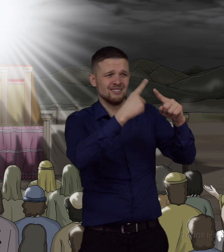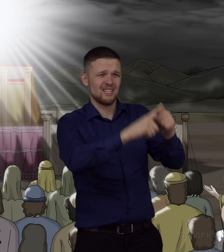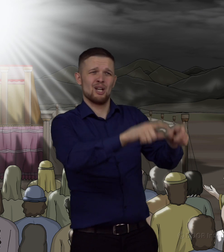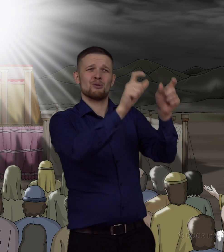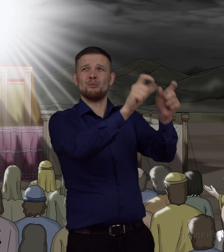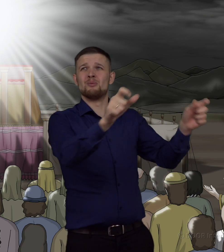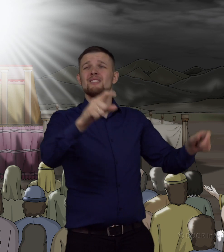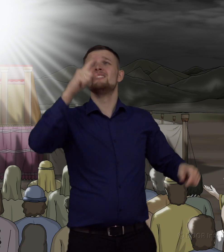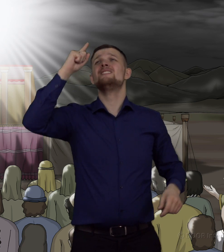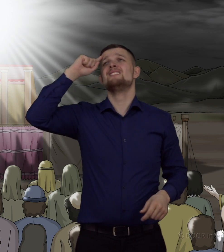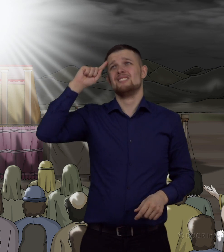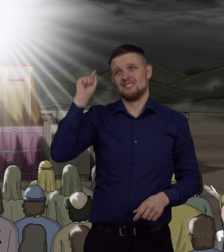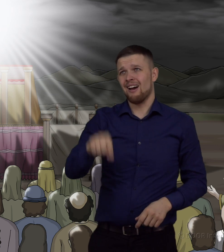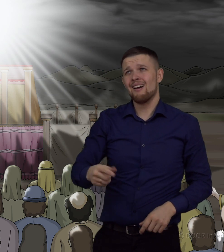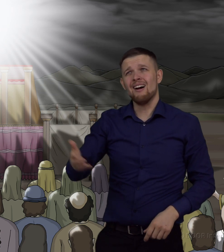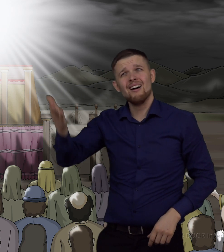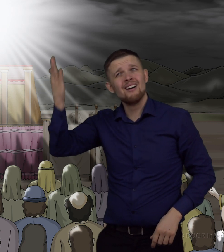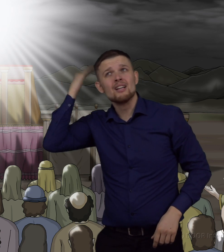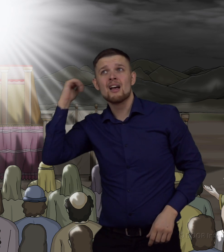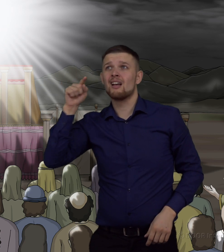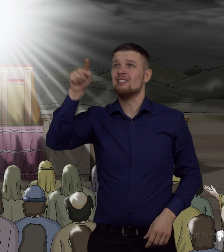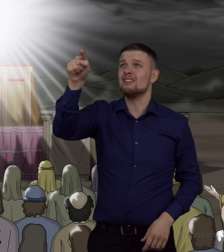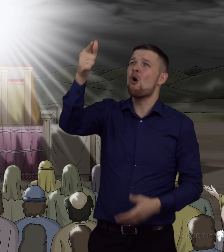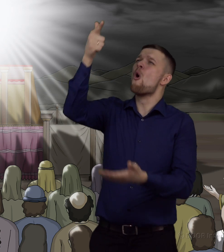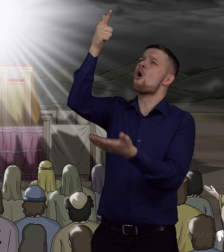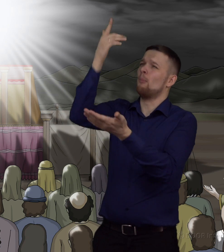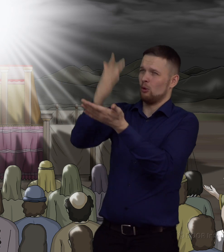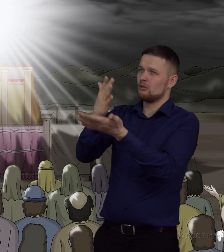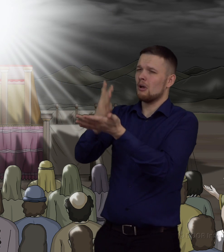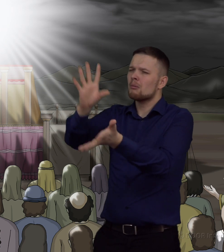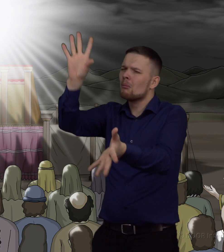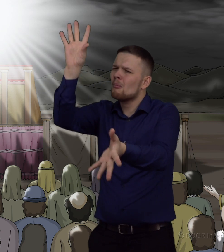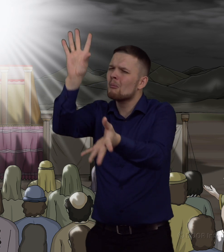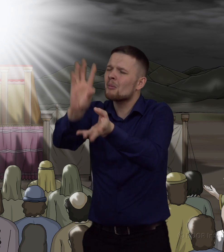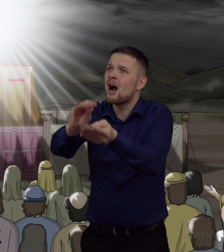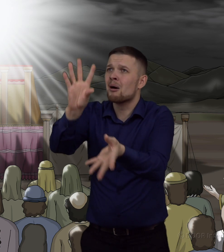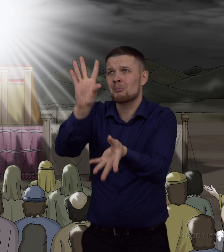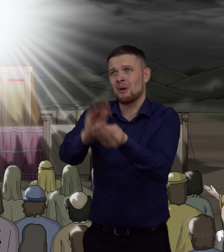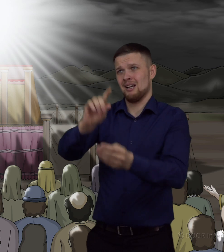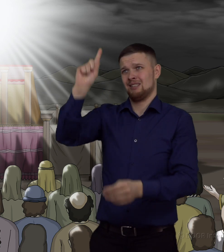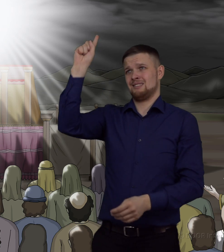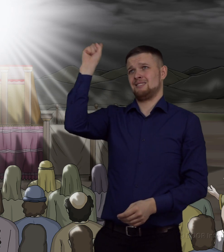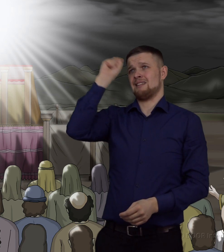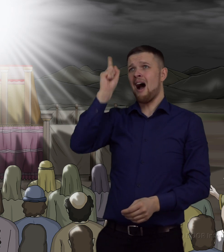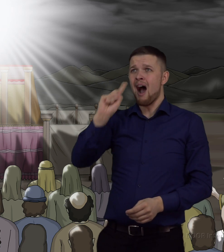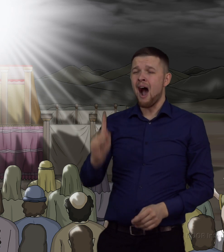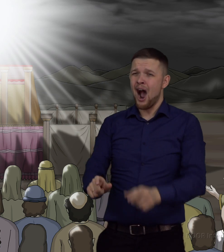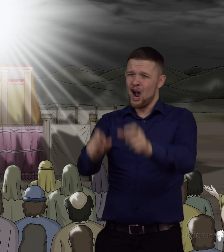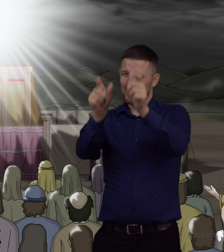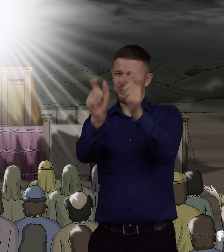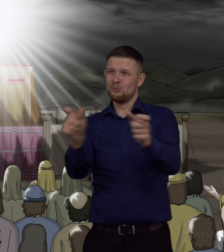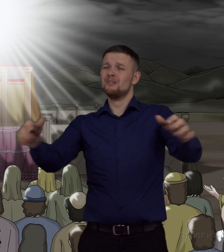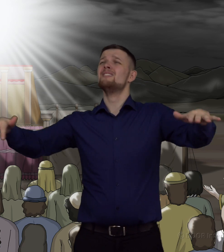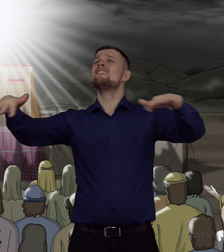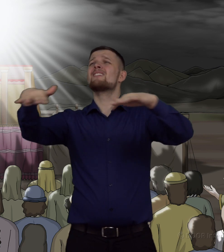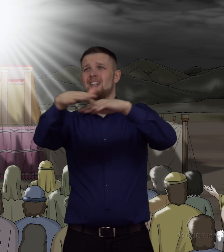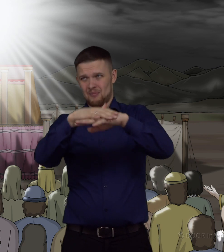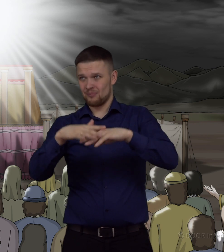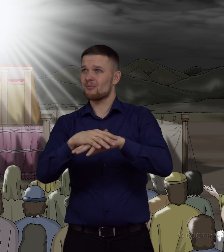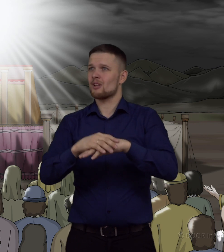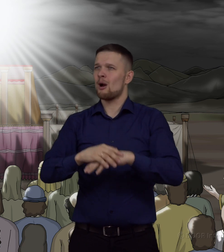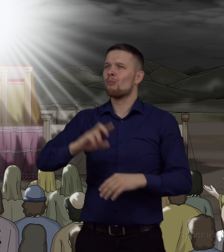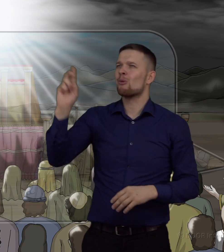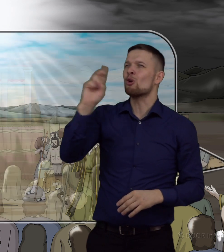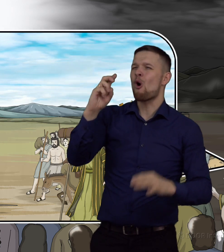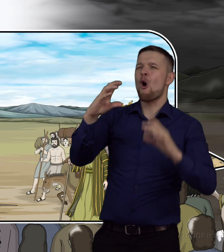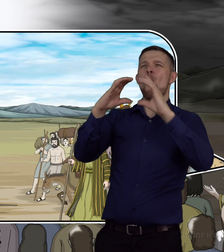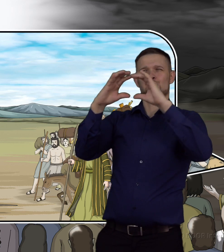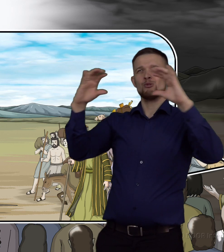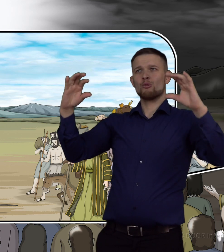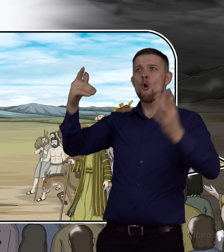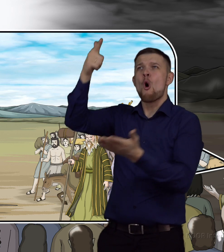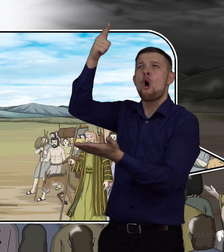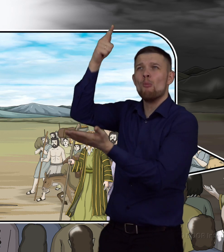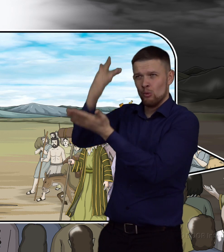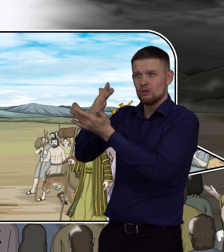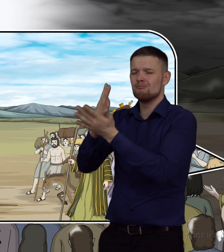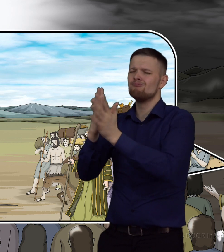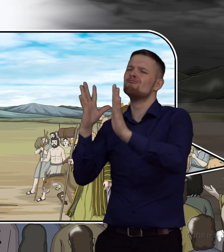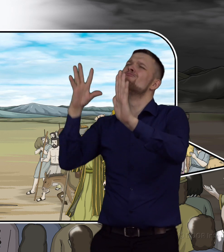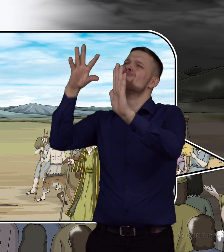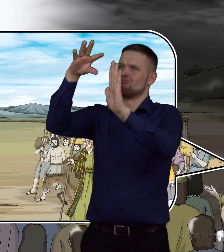And they will tell it to the inhabitants of this land.